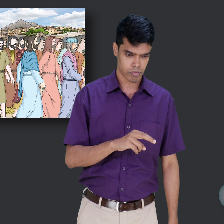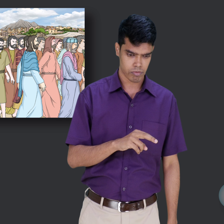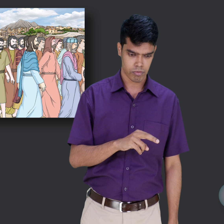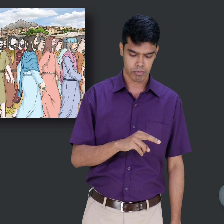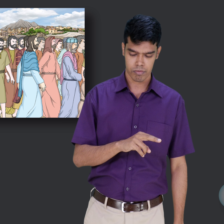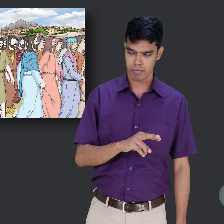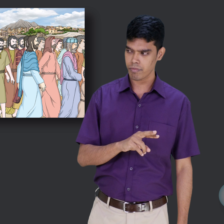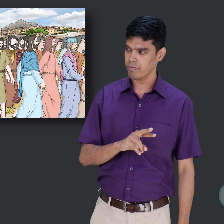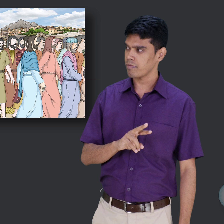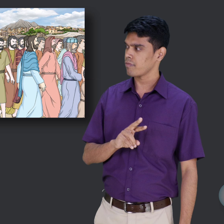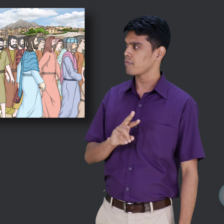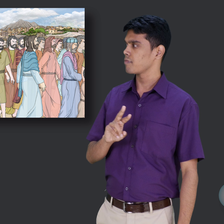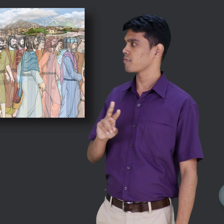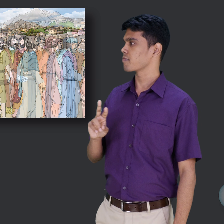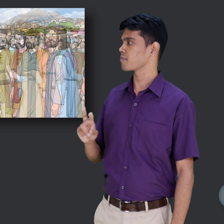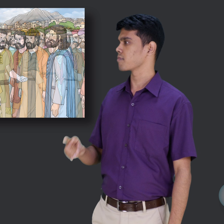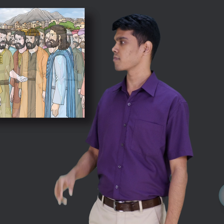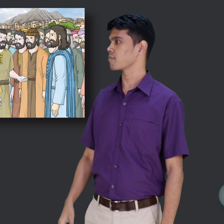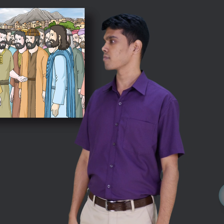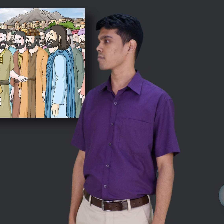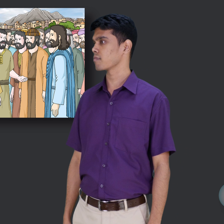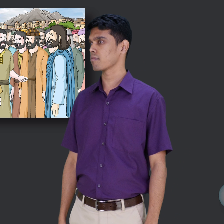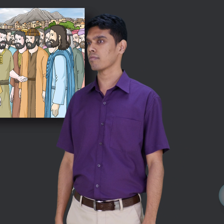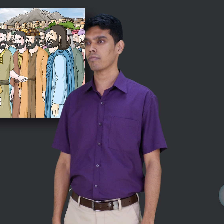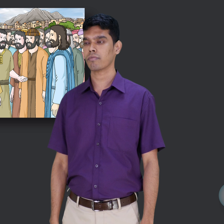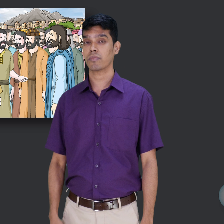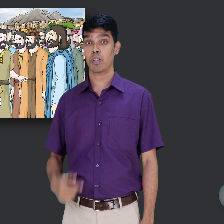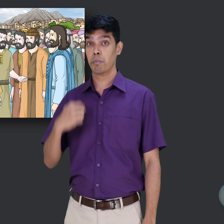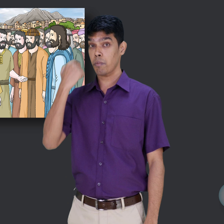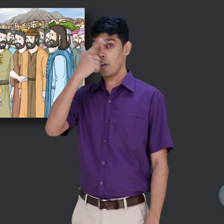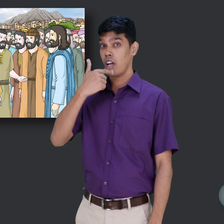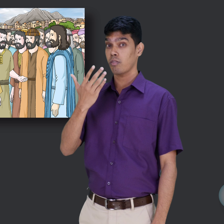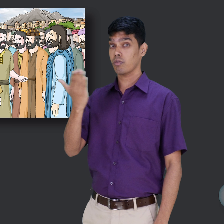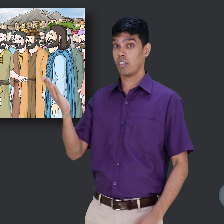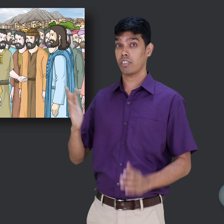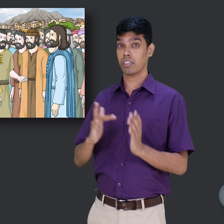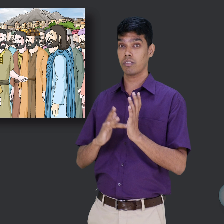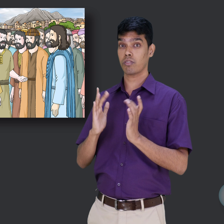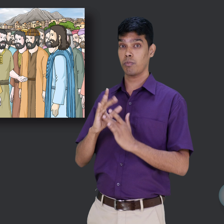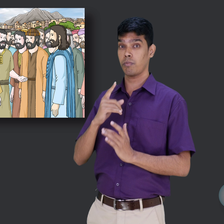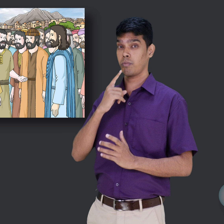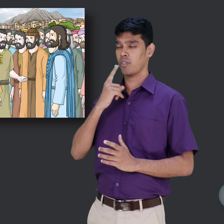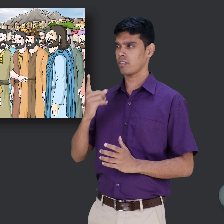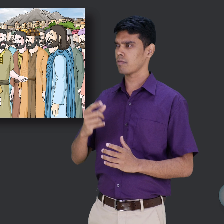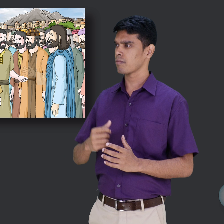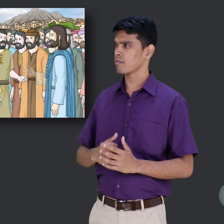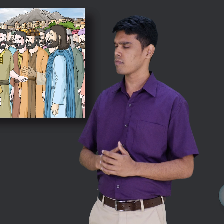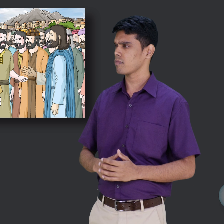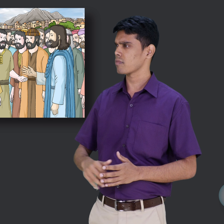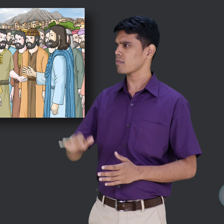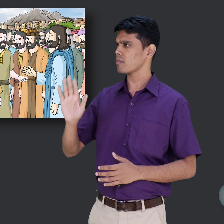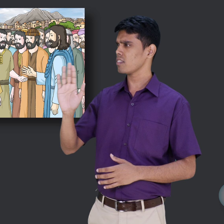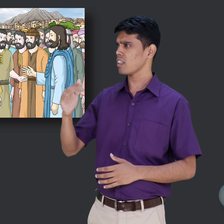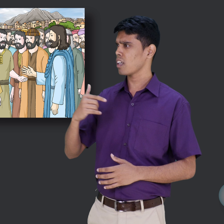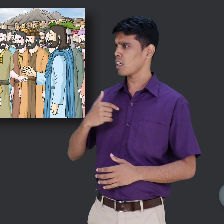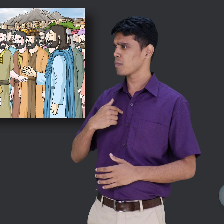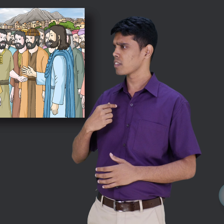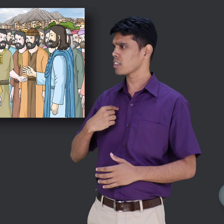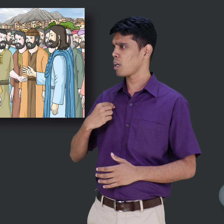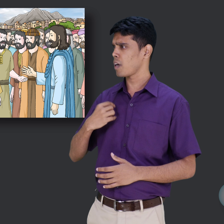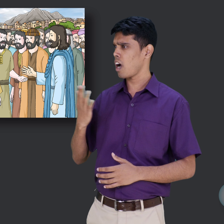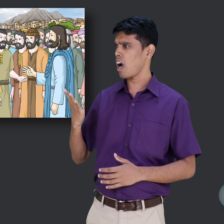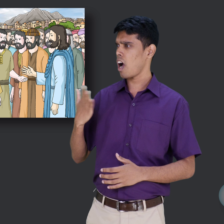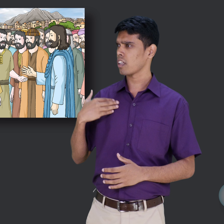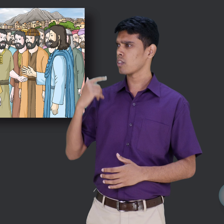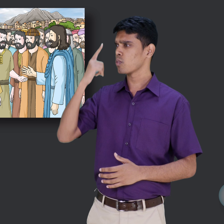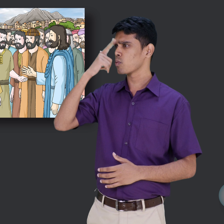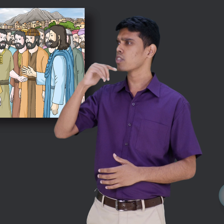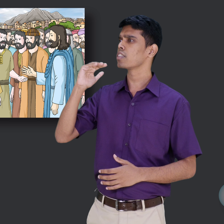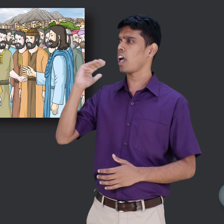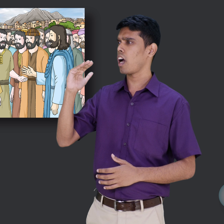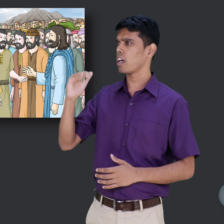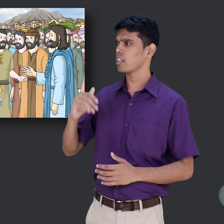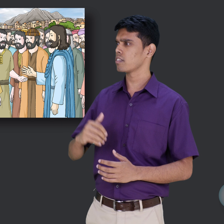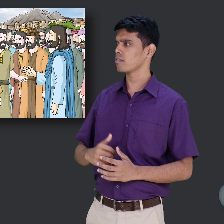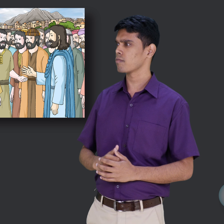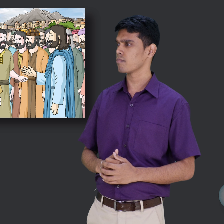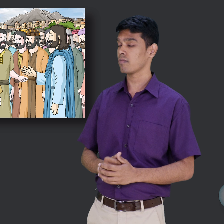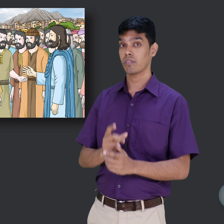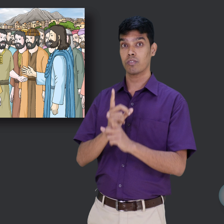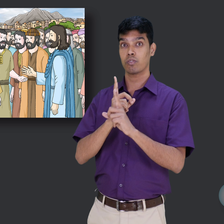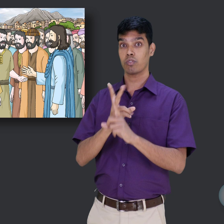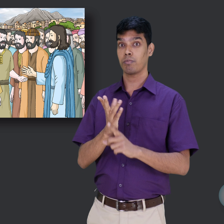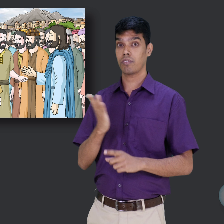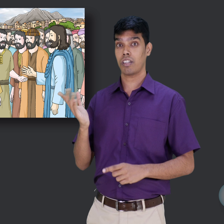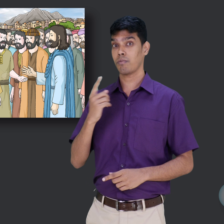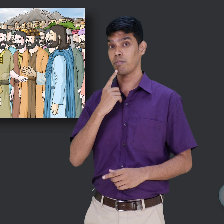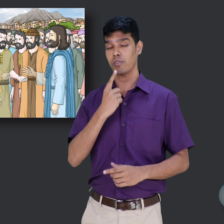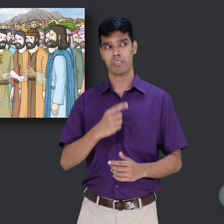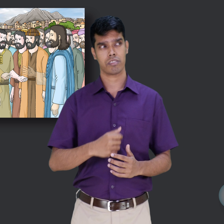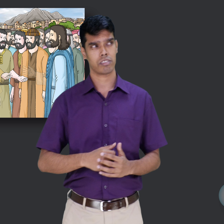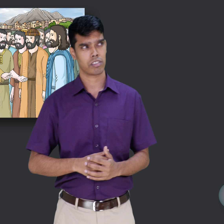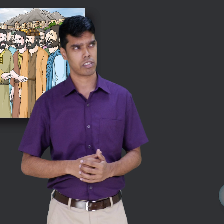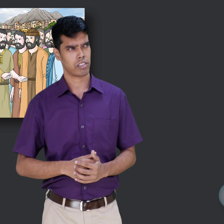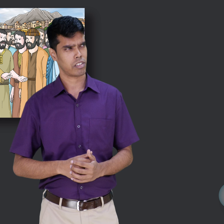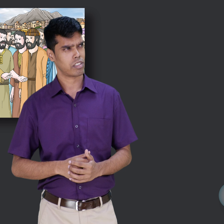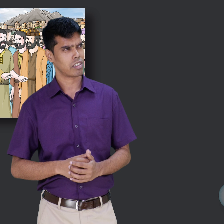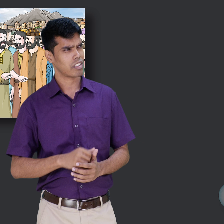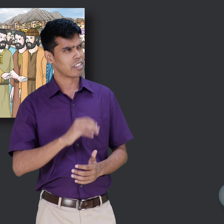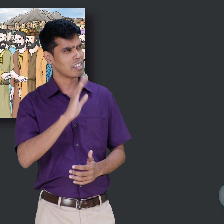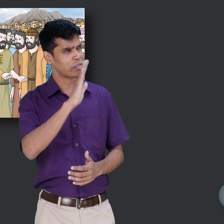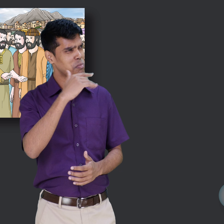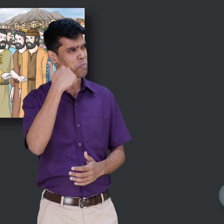Turning to the crowd, He asked, “Who touched My garments?”